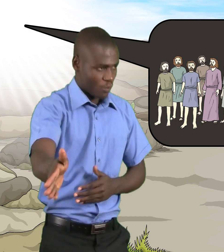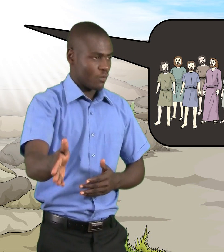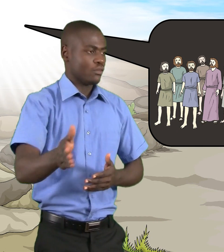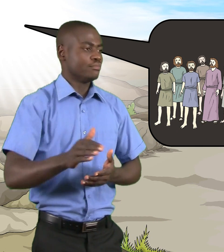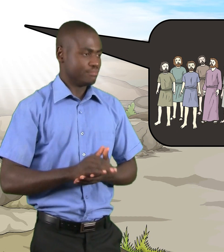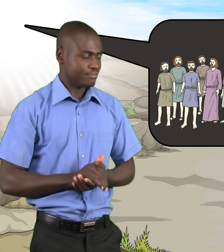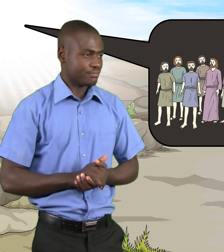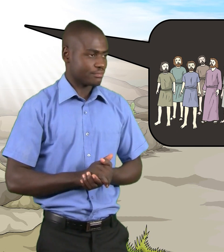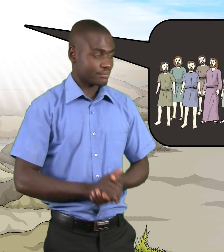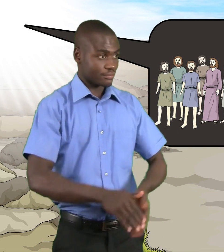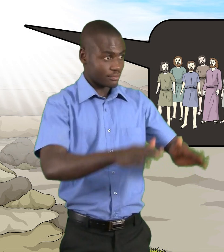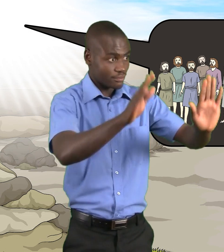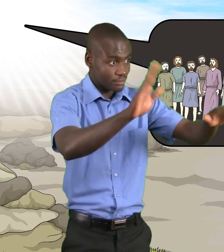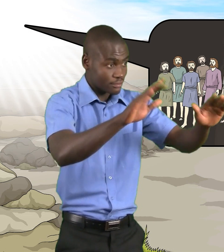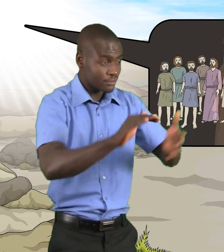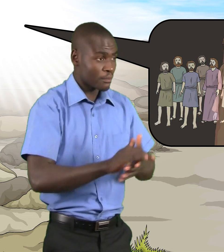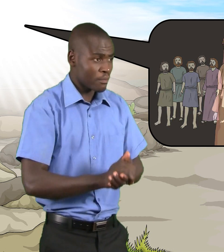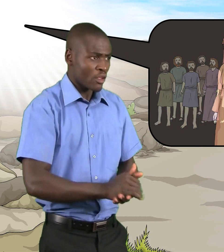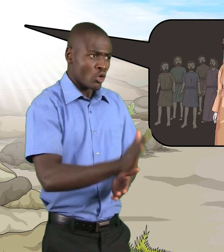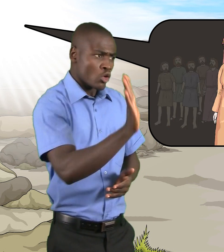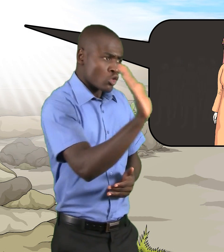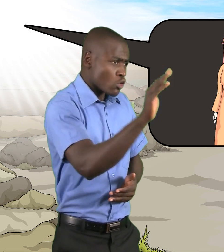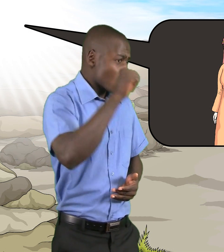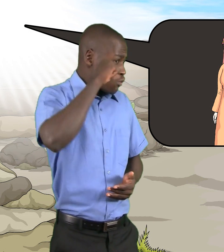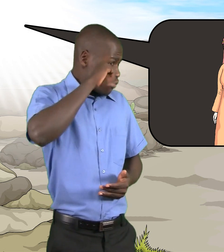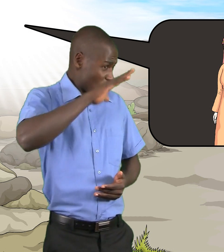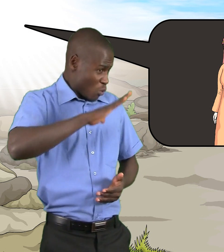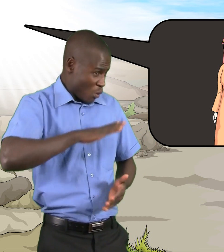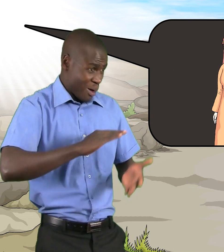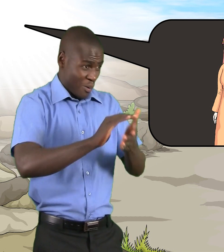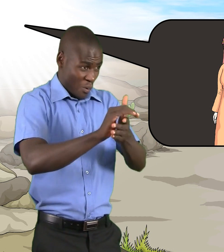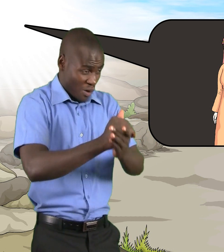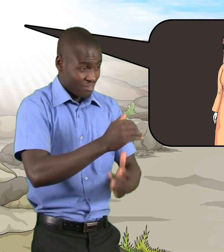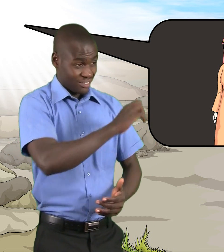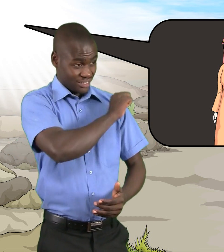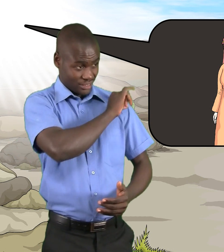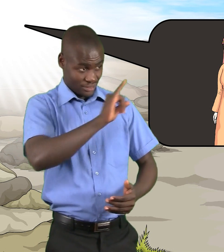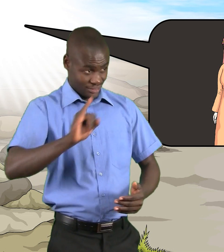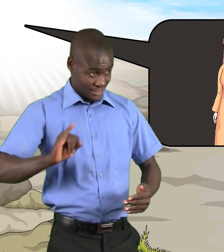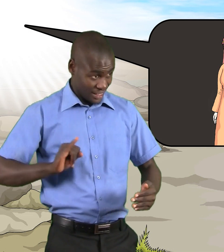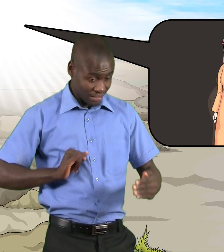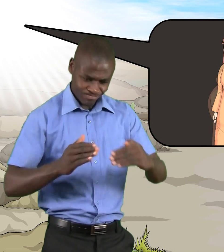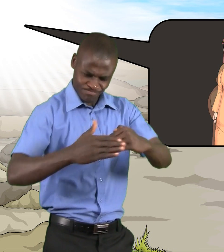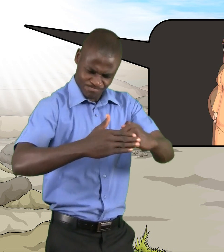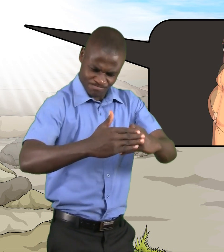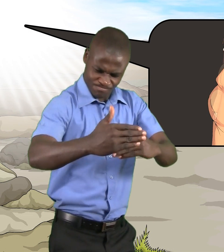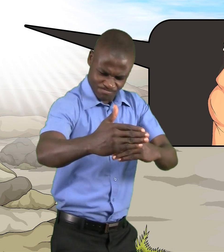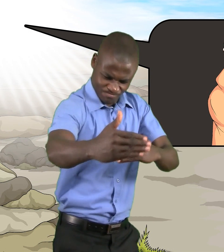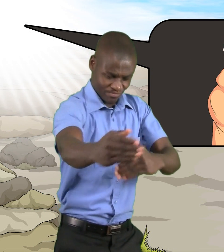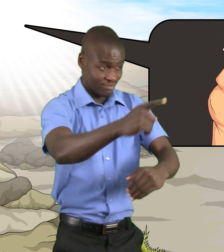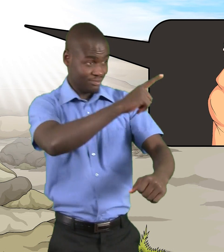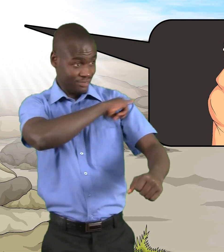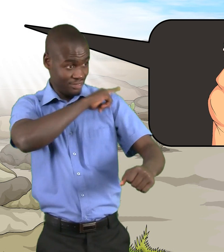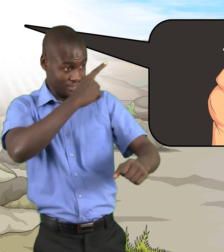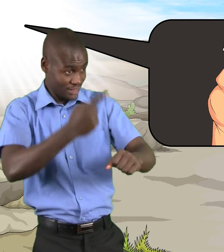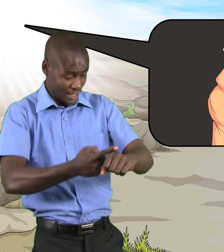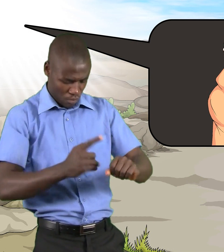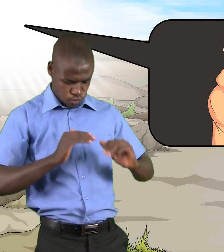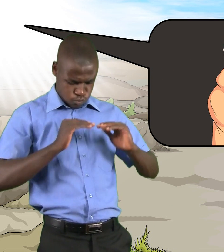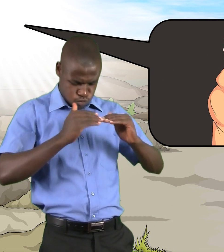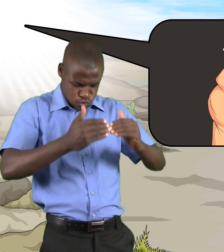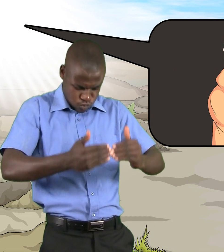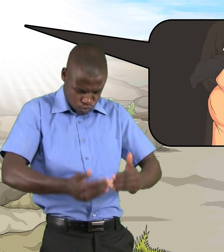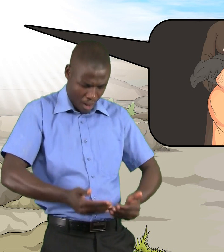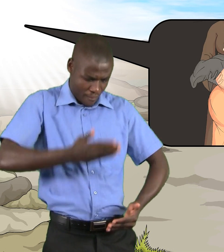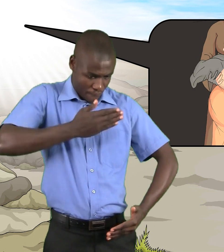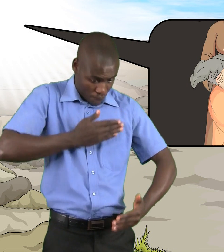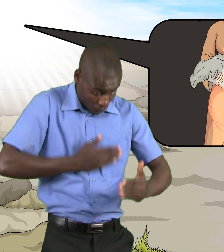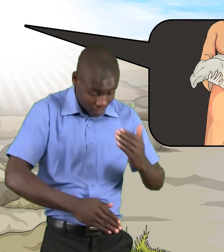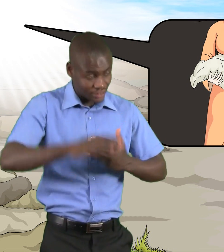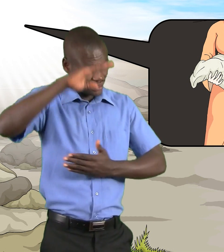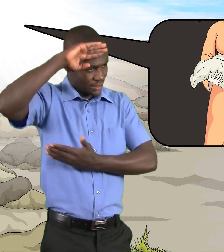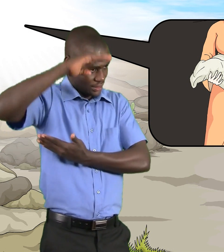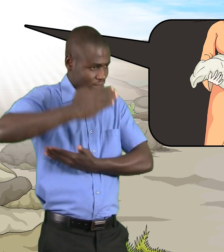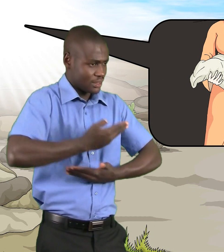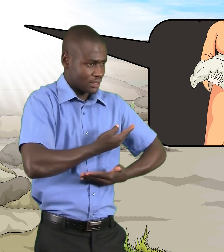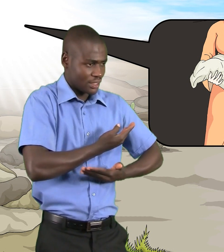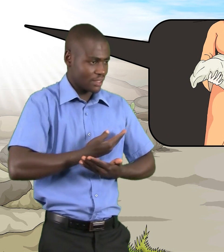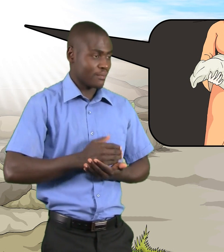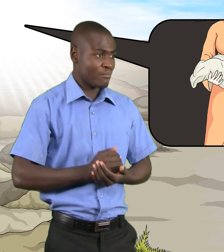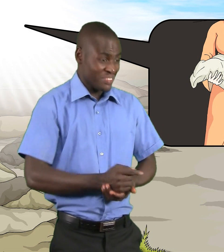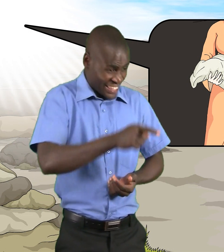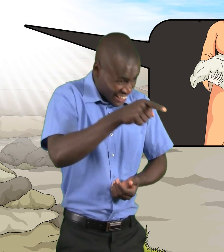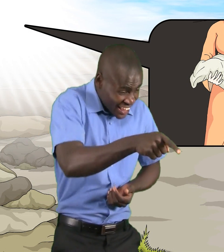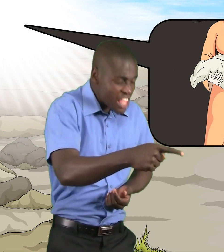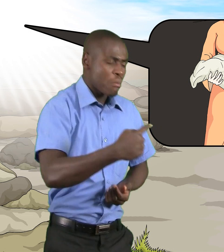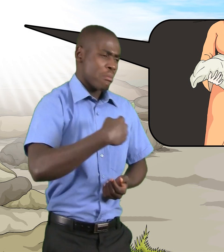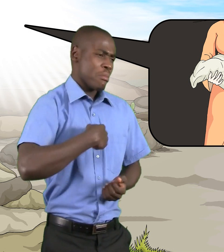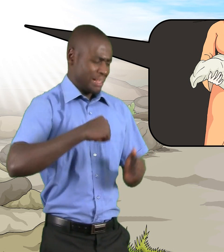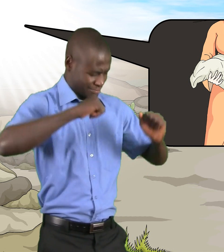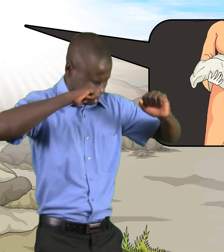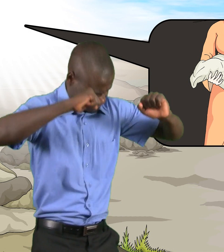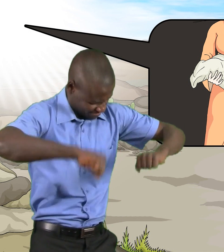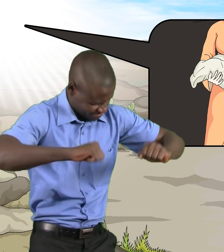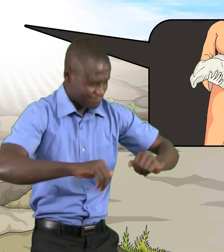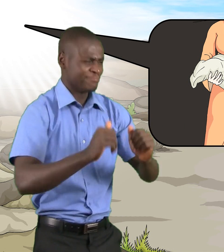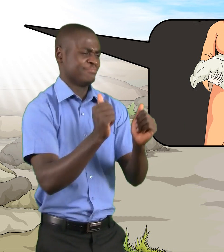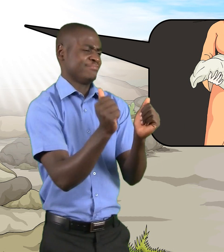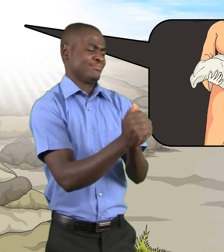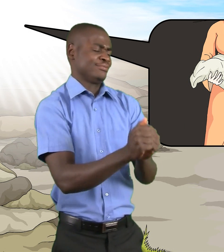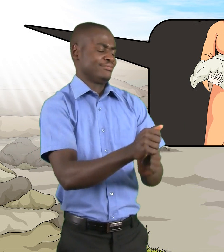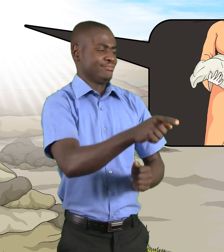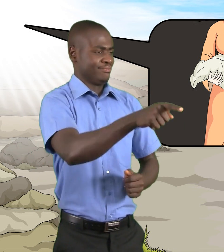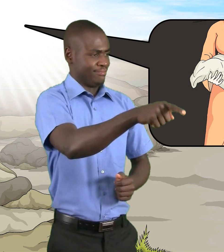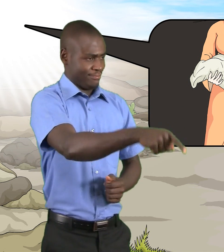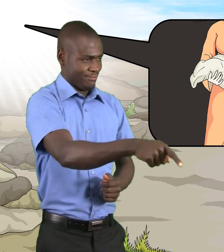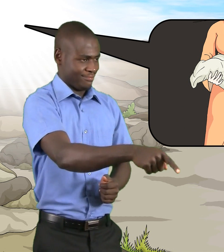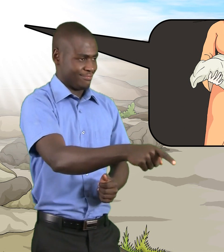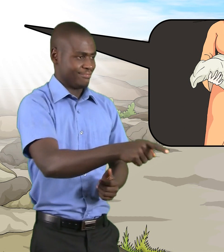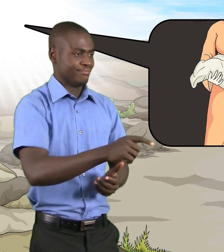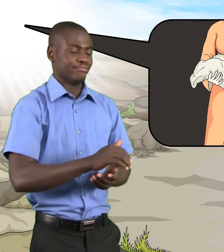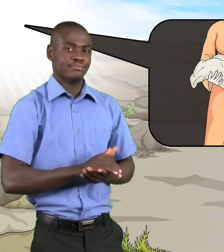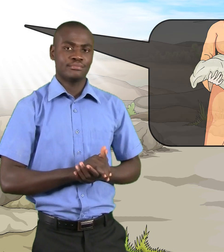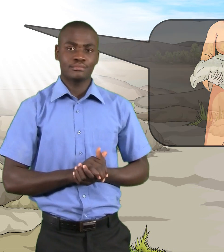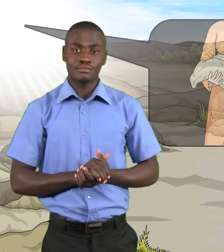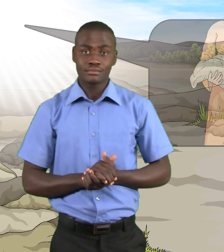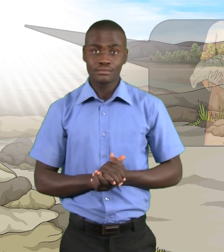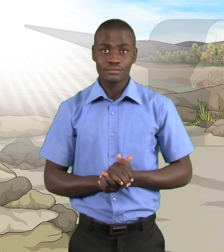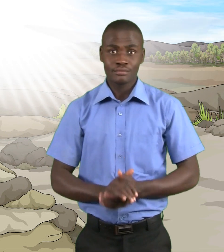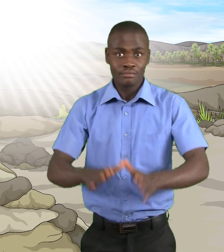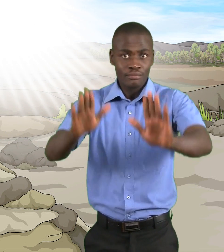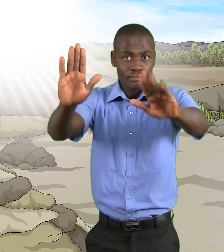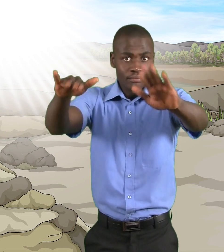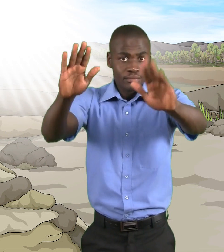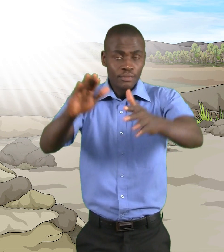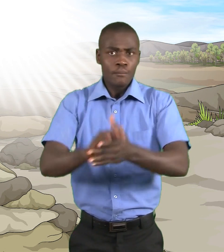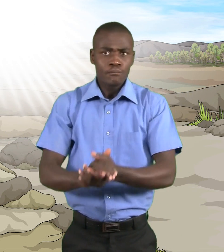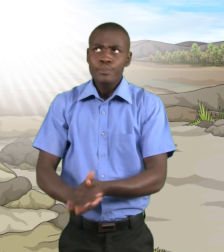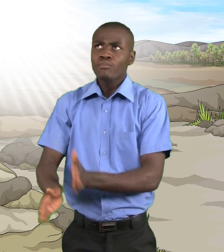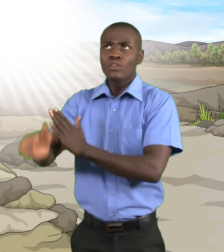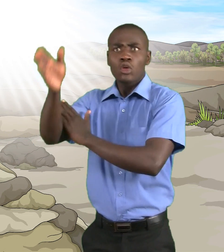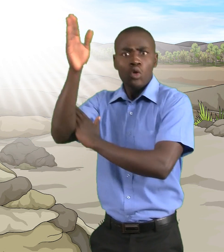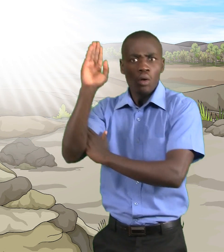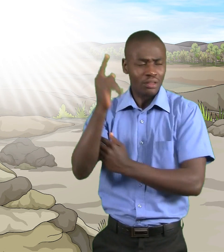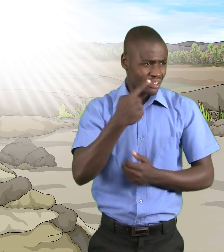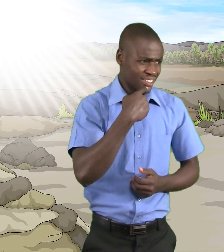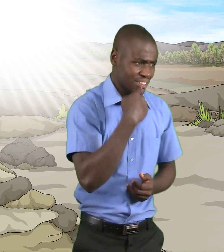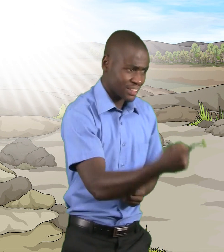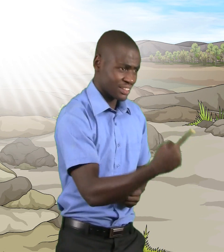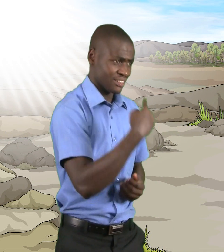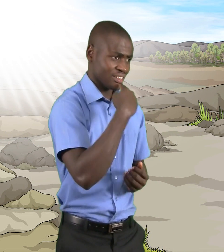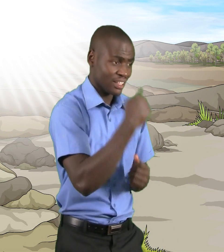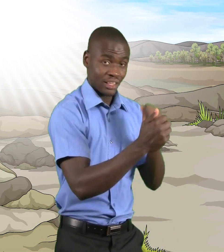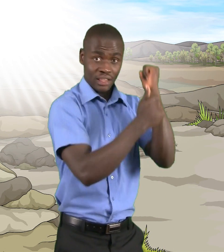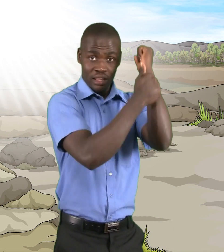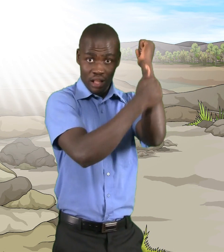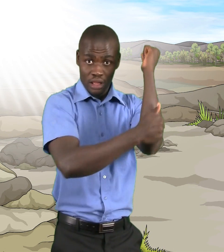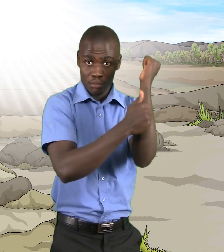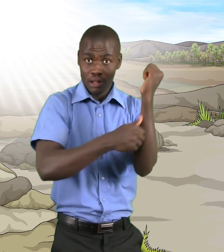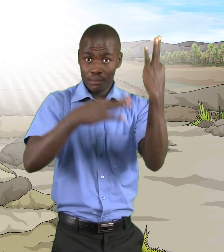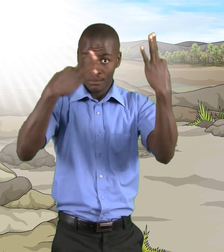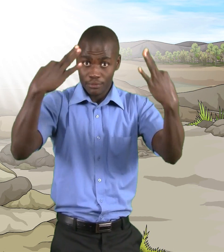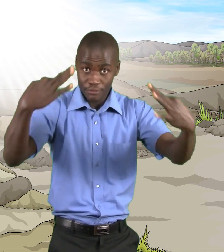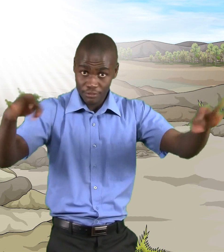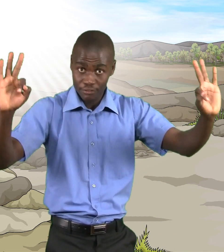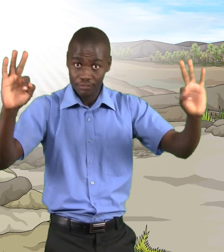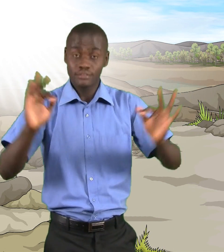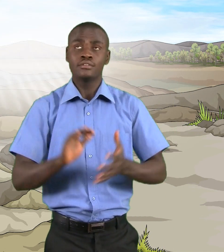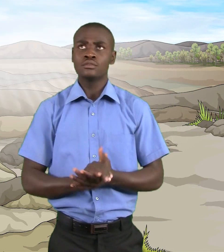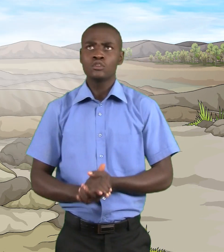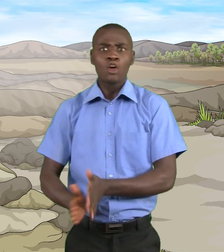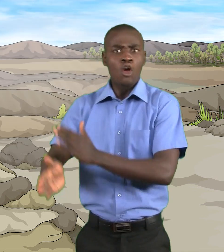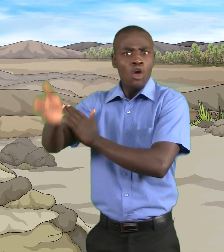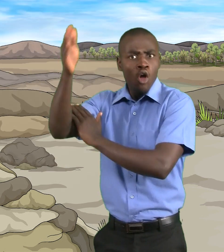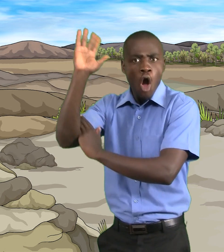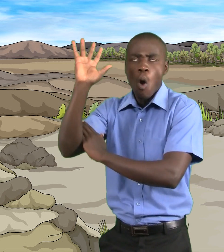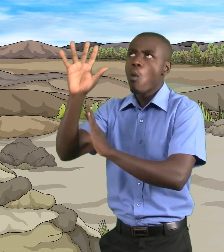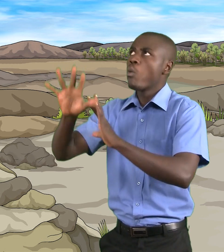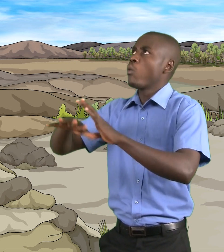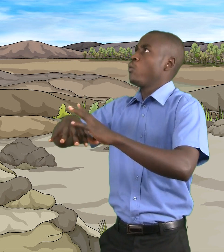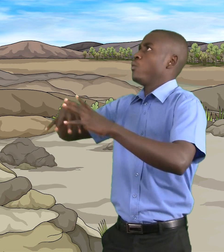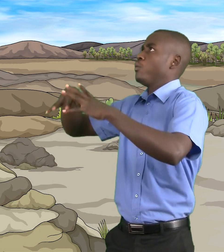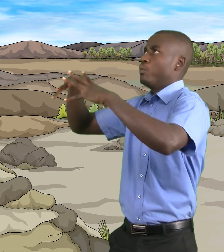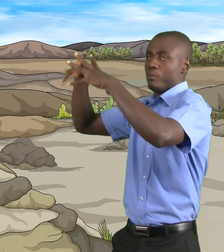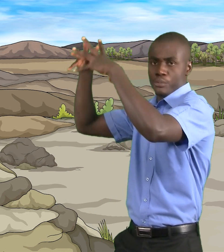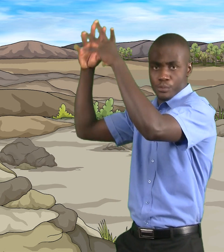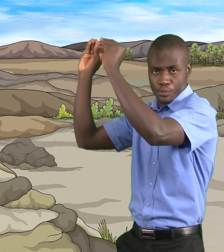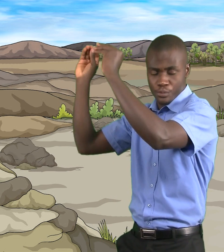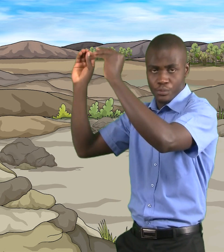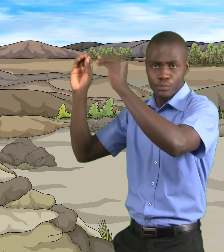But I will establish My covenant with Isaac, whom Sarah will bear to you at this time next year.”